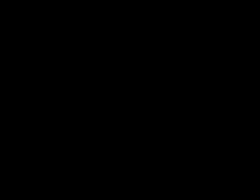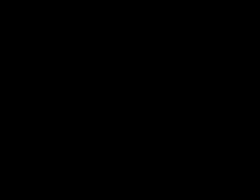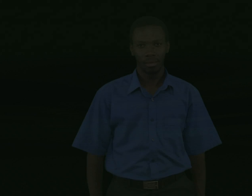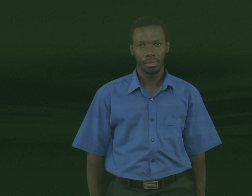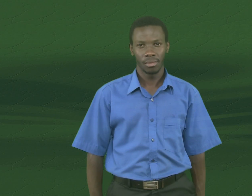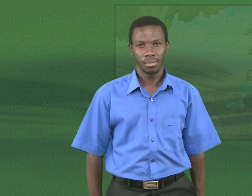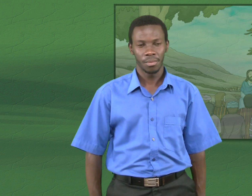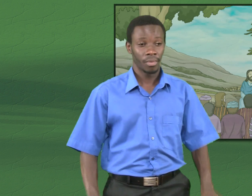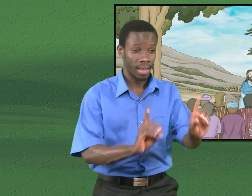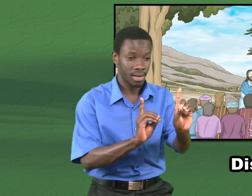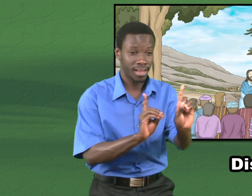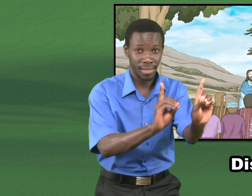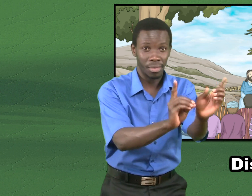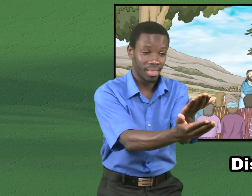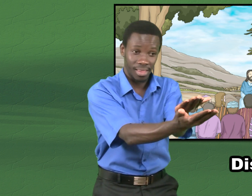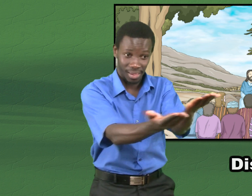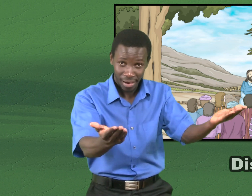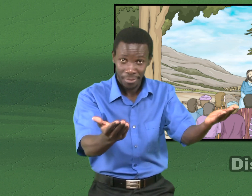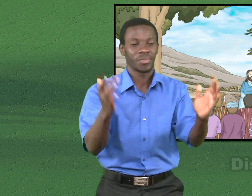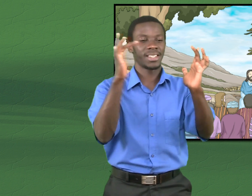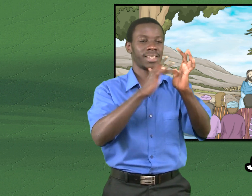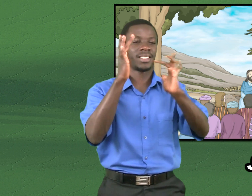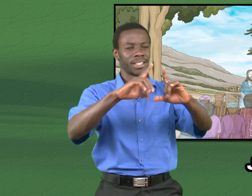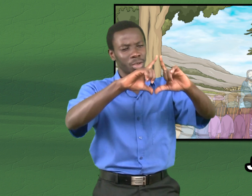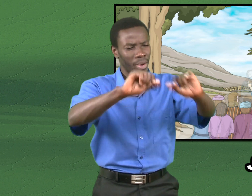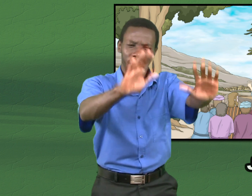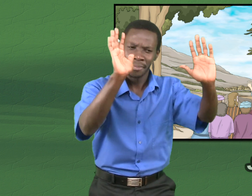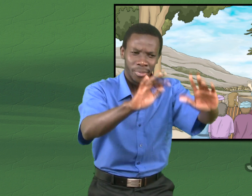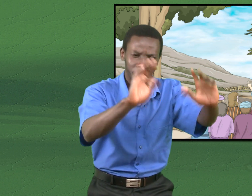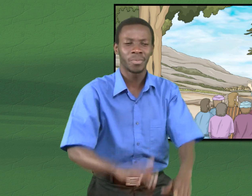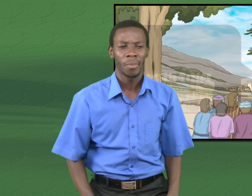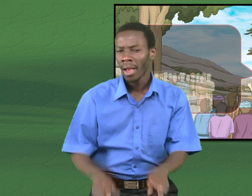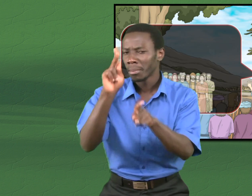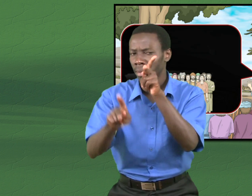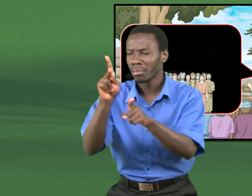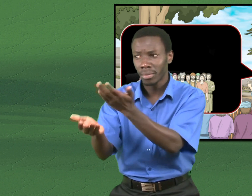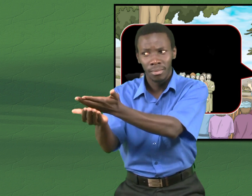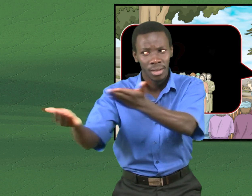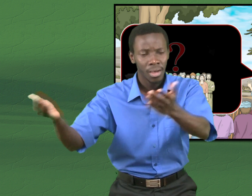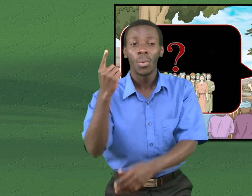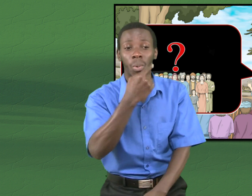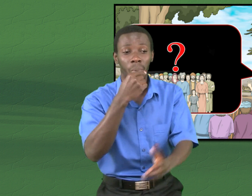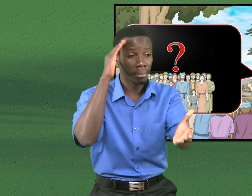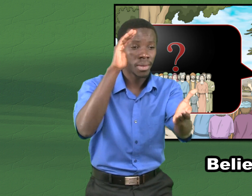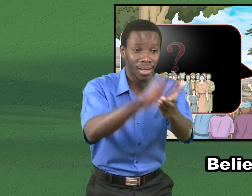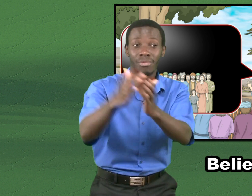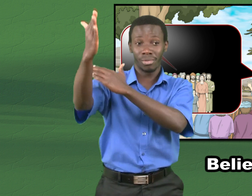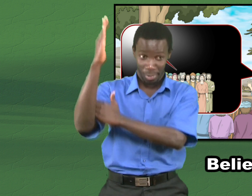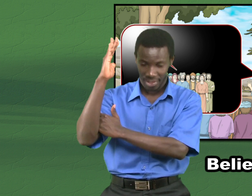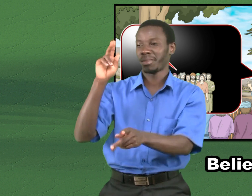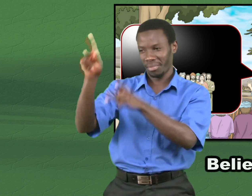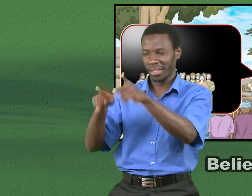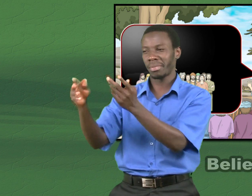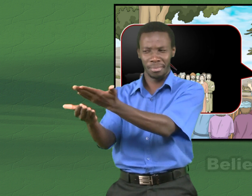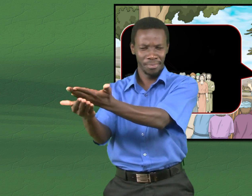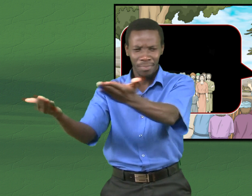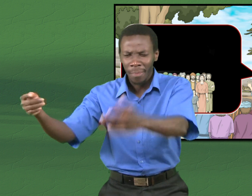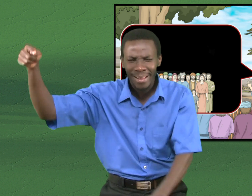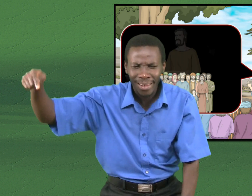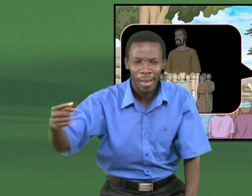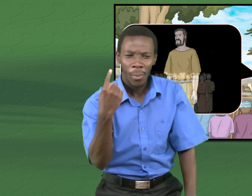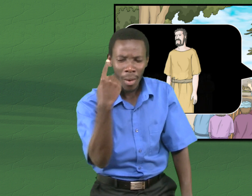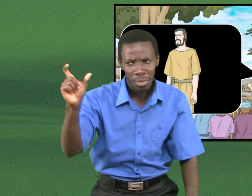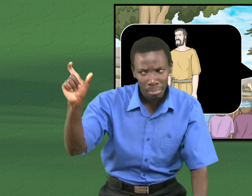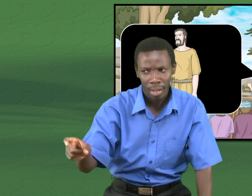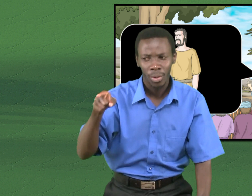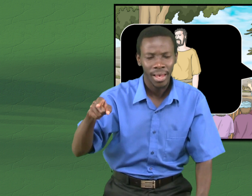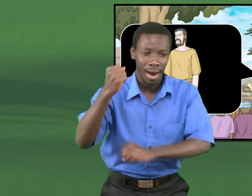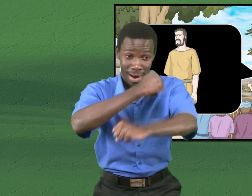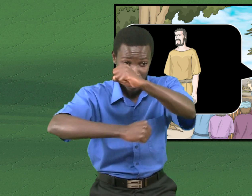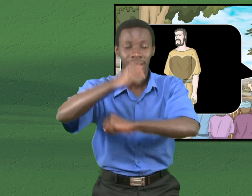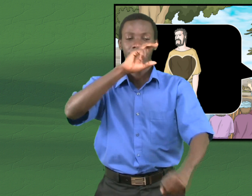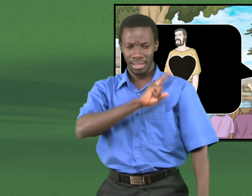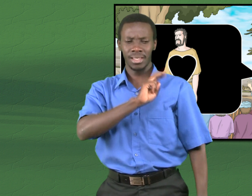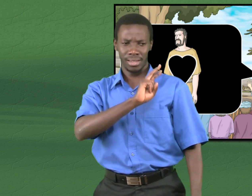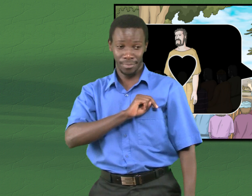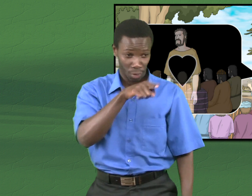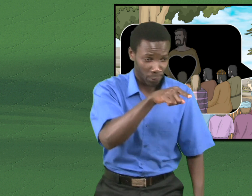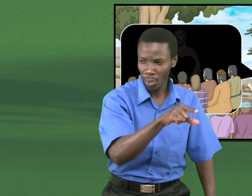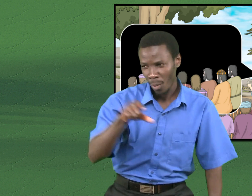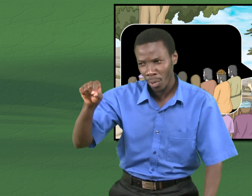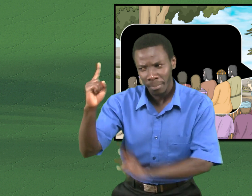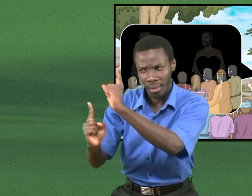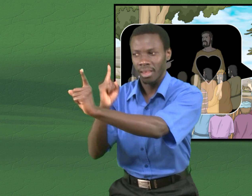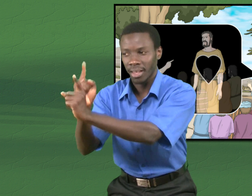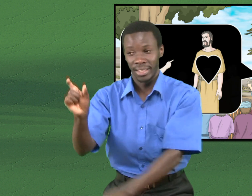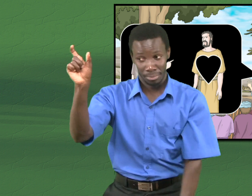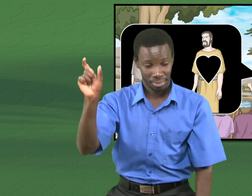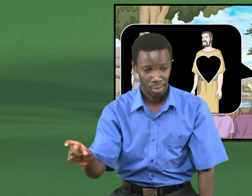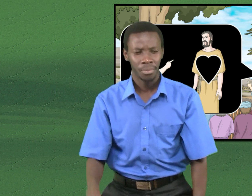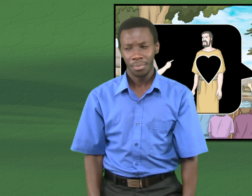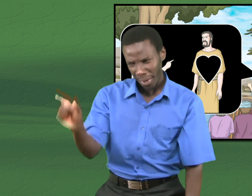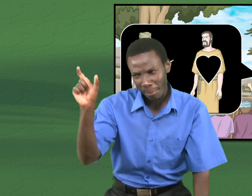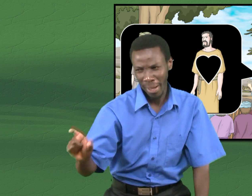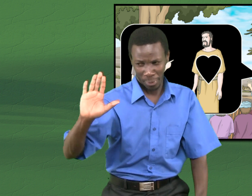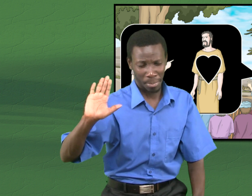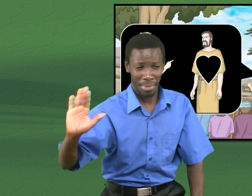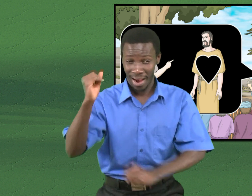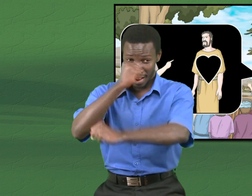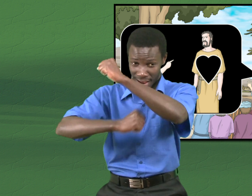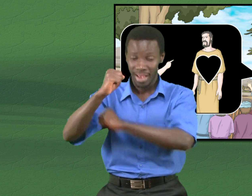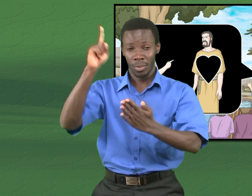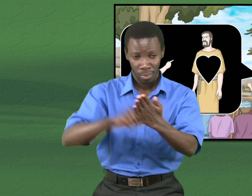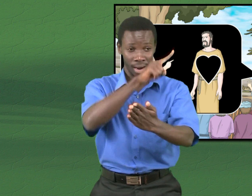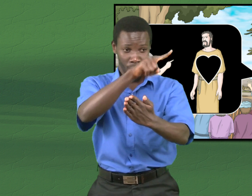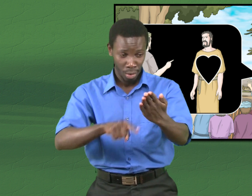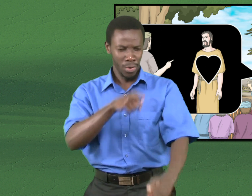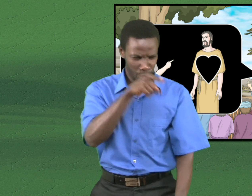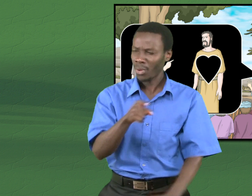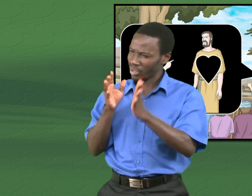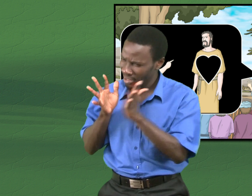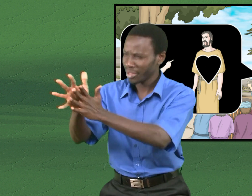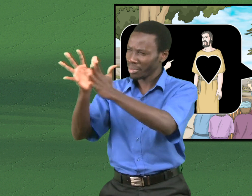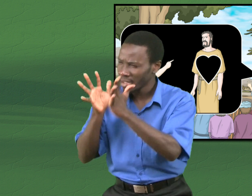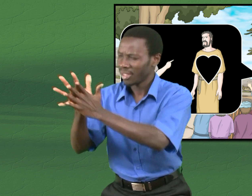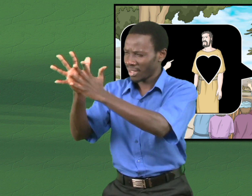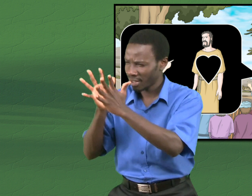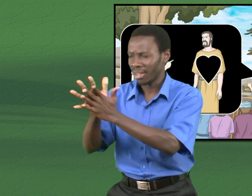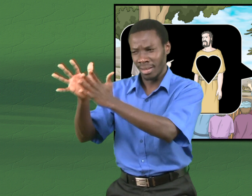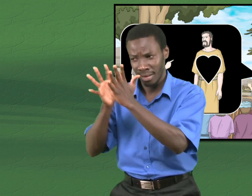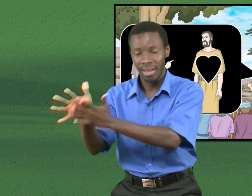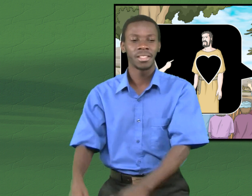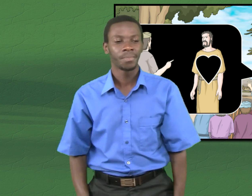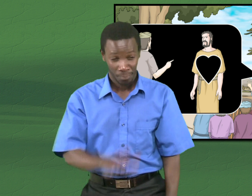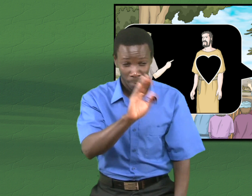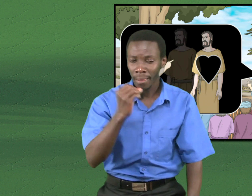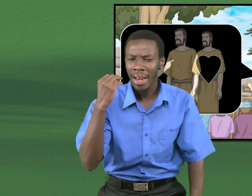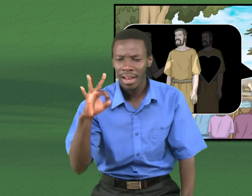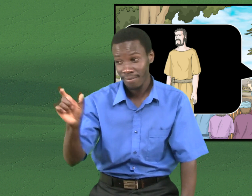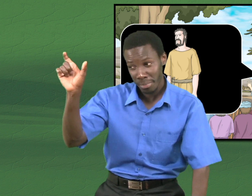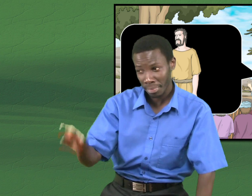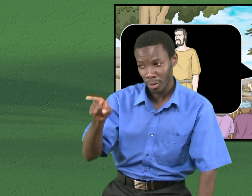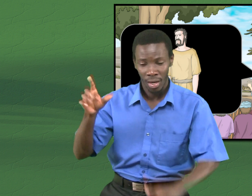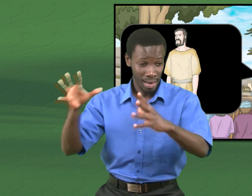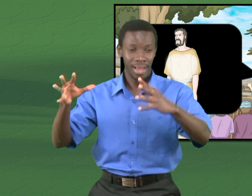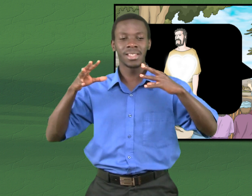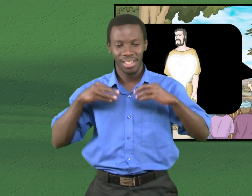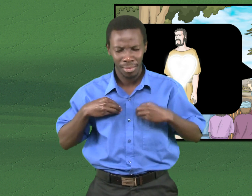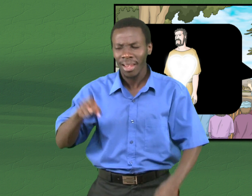If your brother sins against you, go and confront him privately.